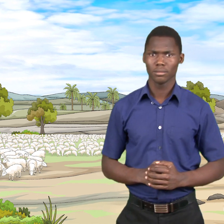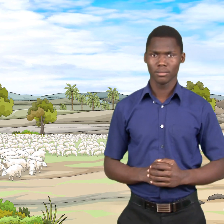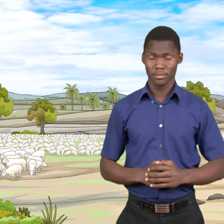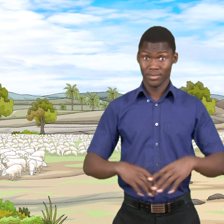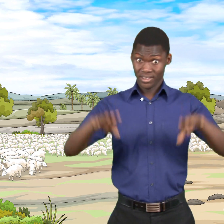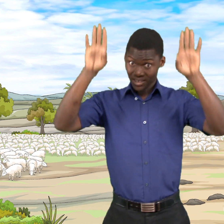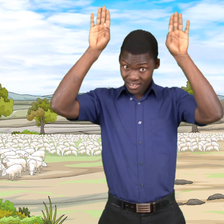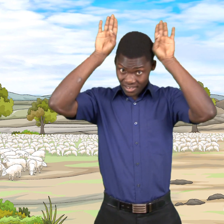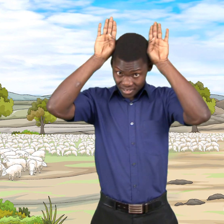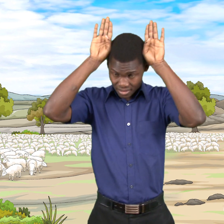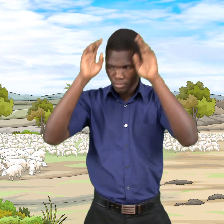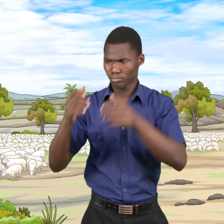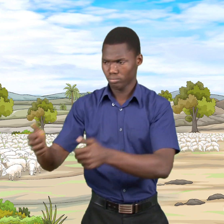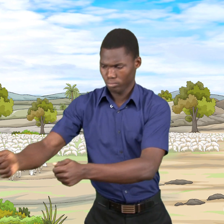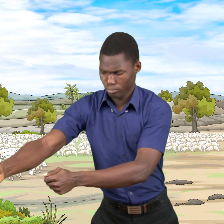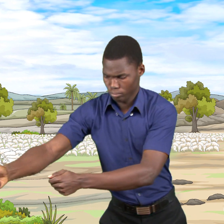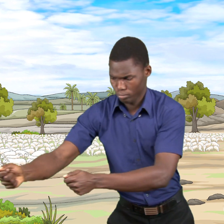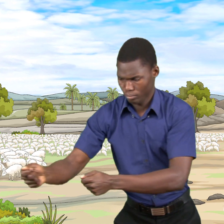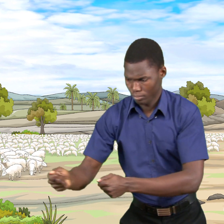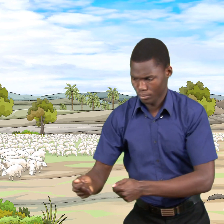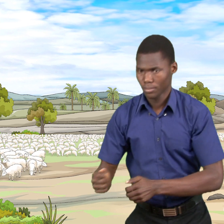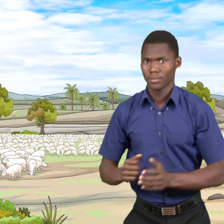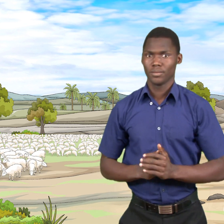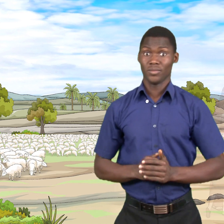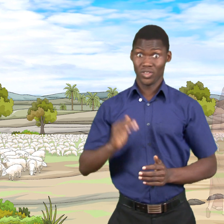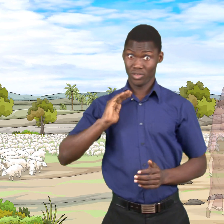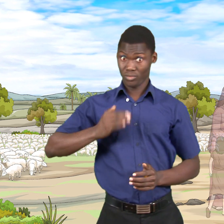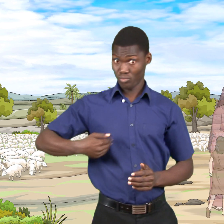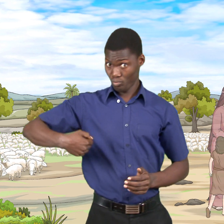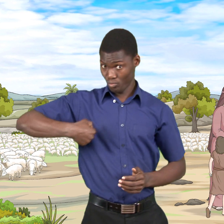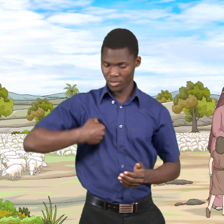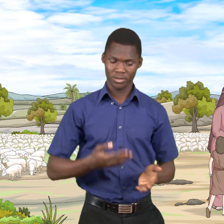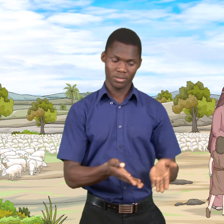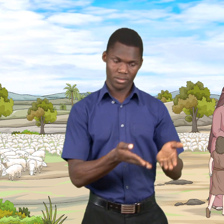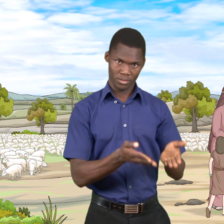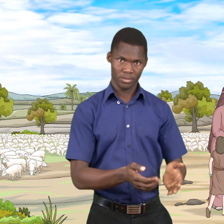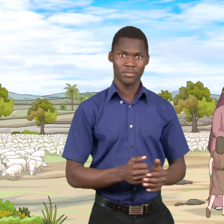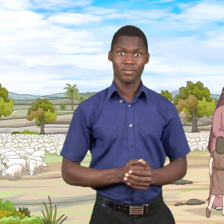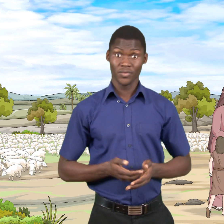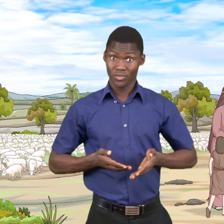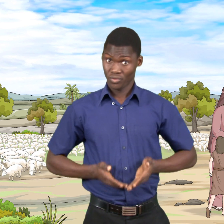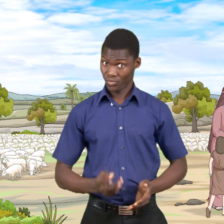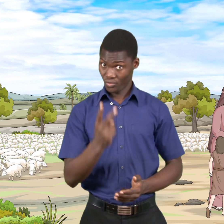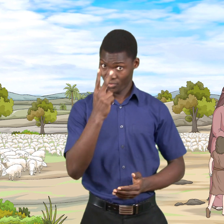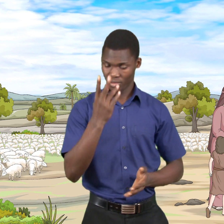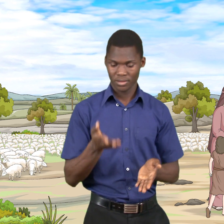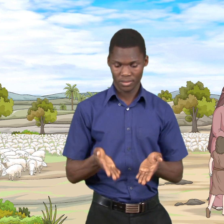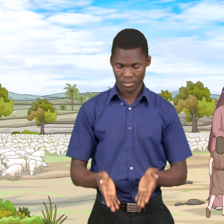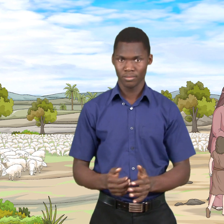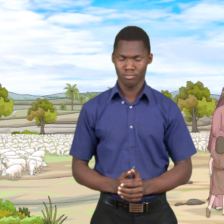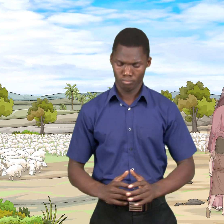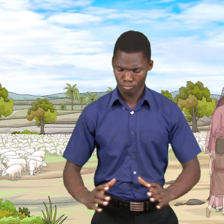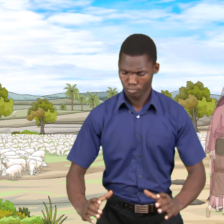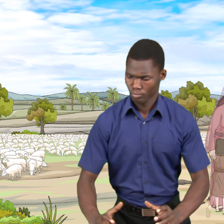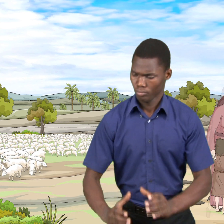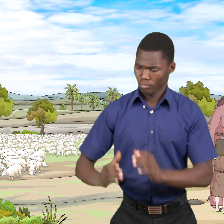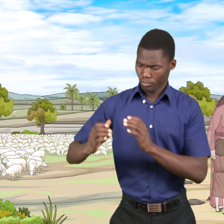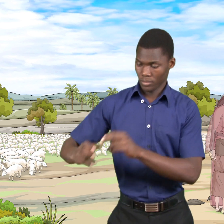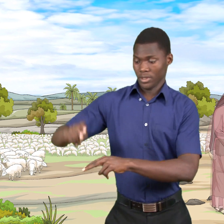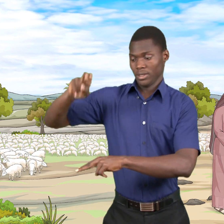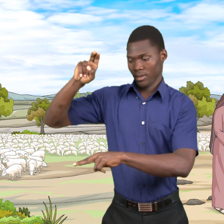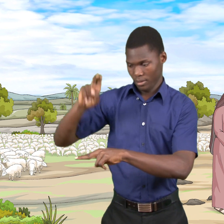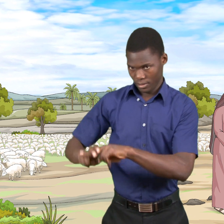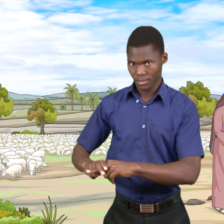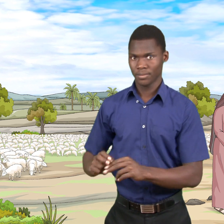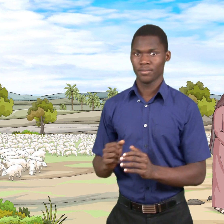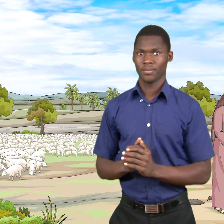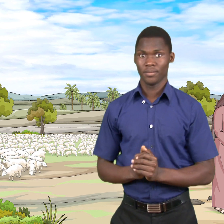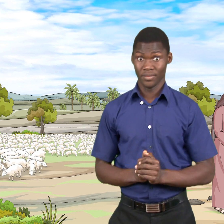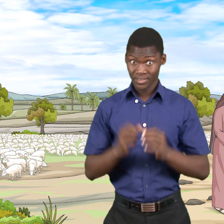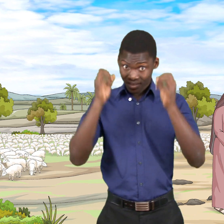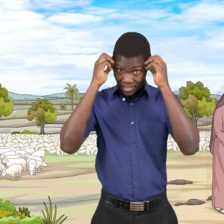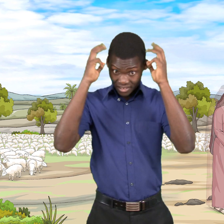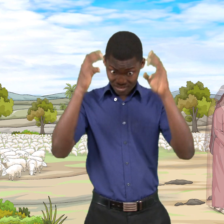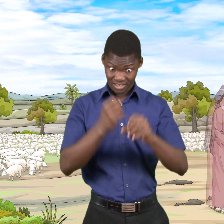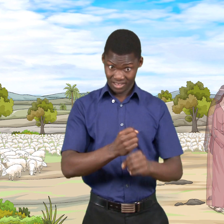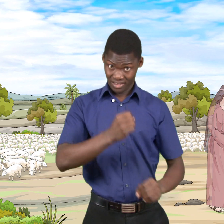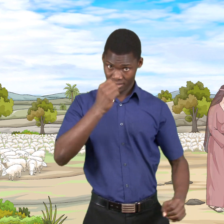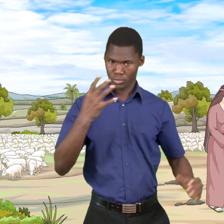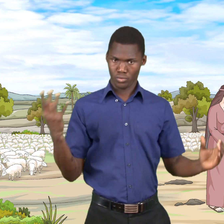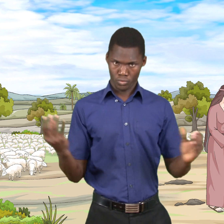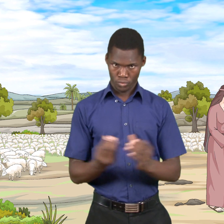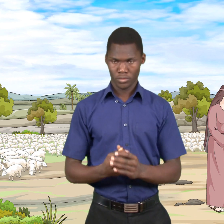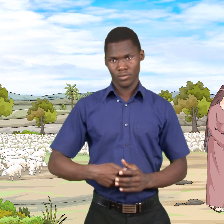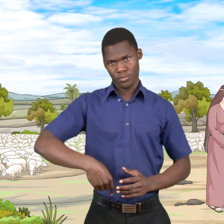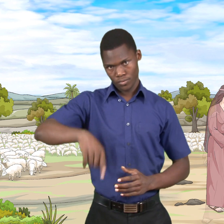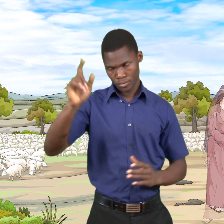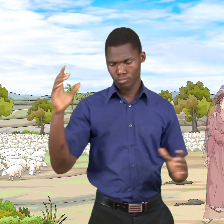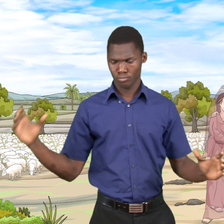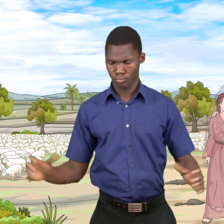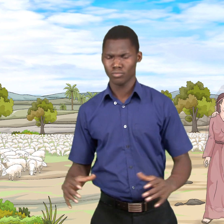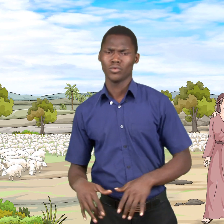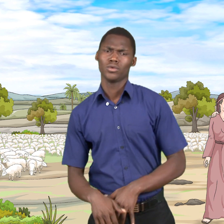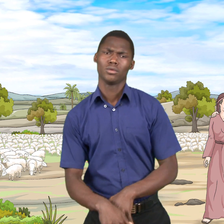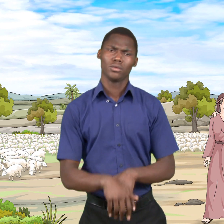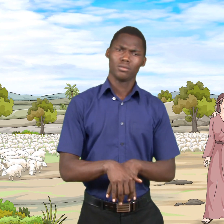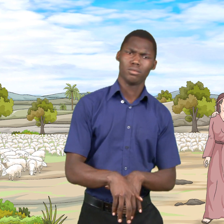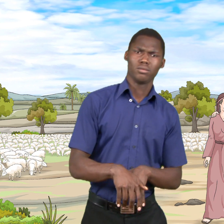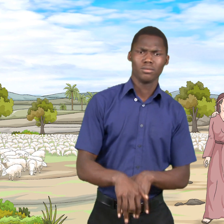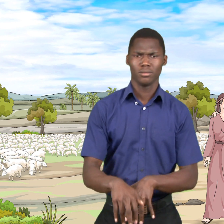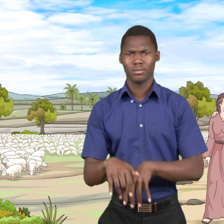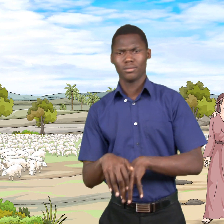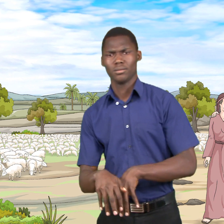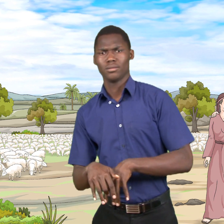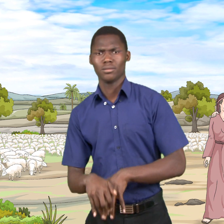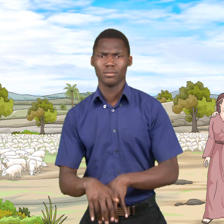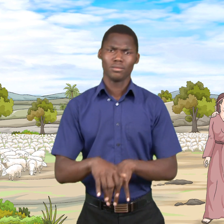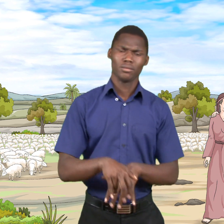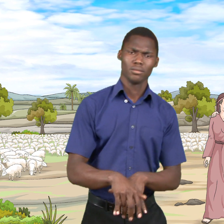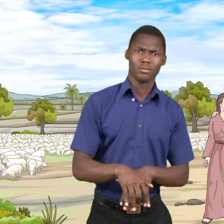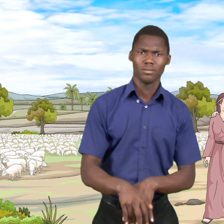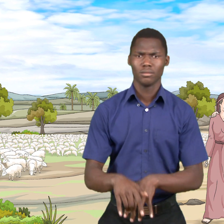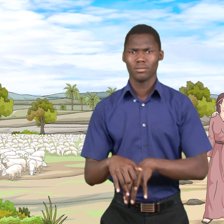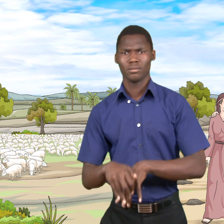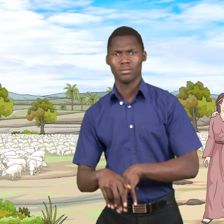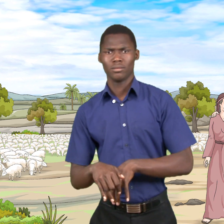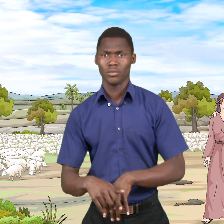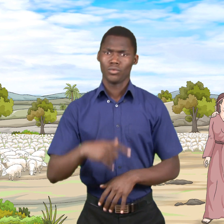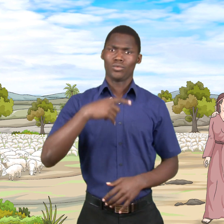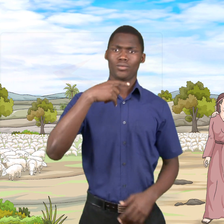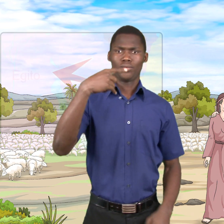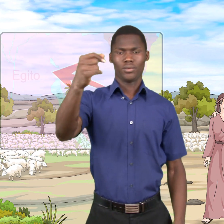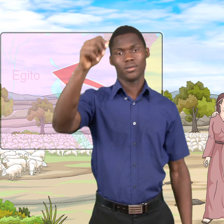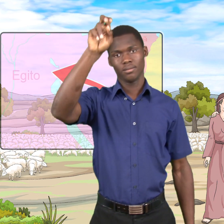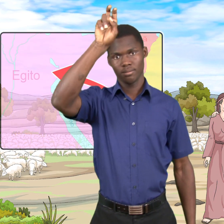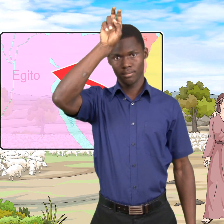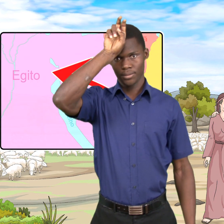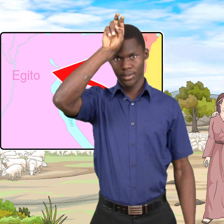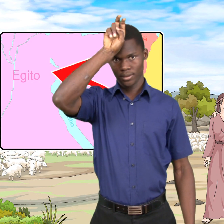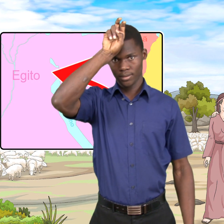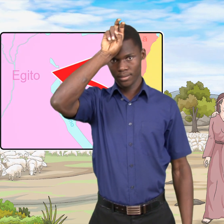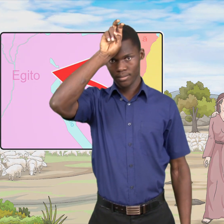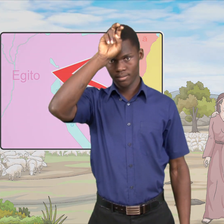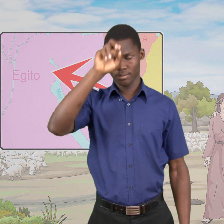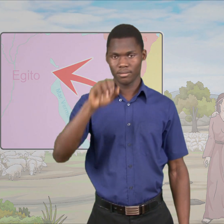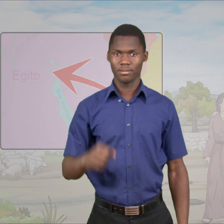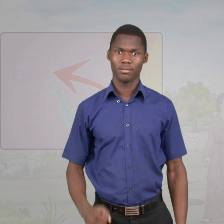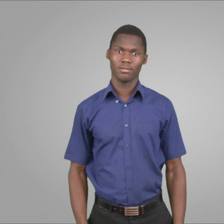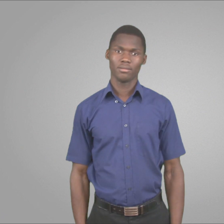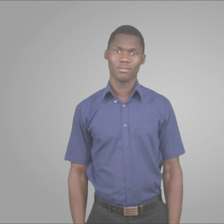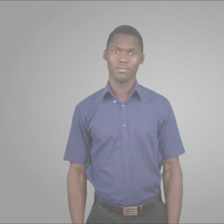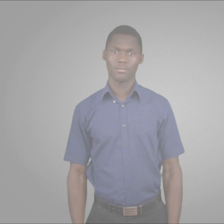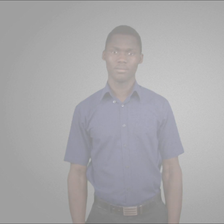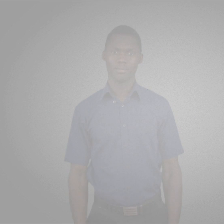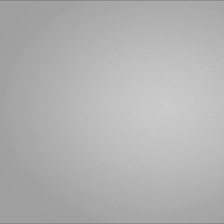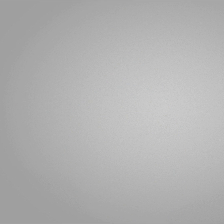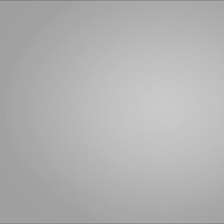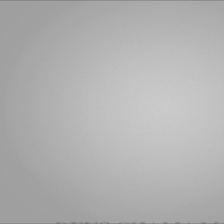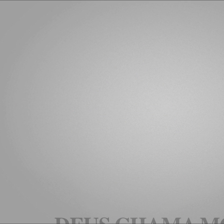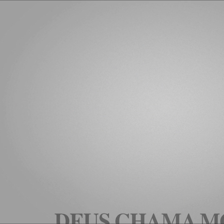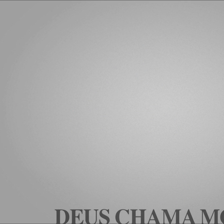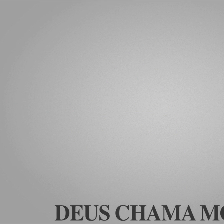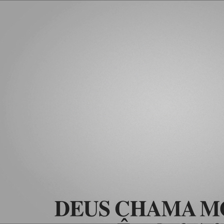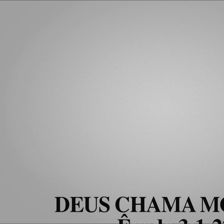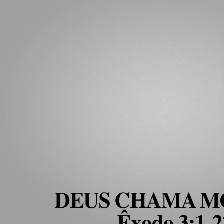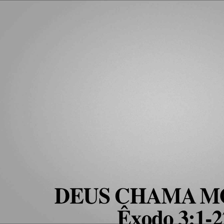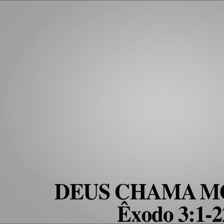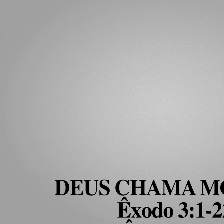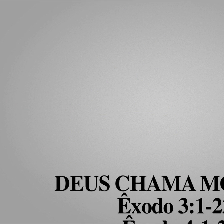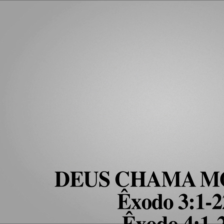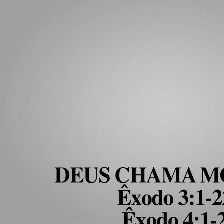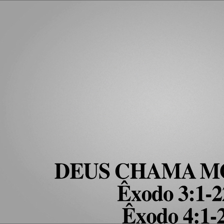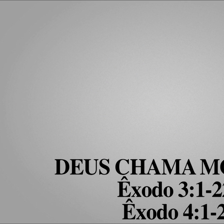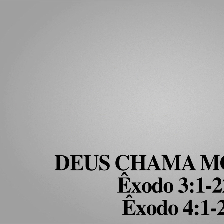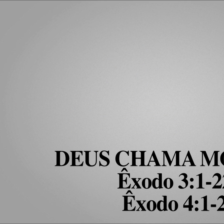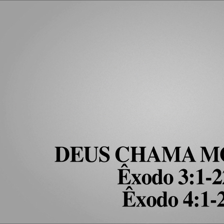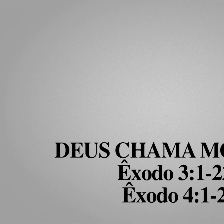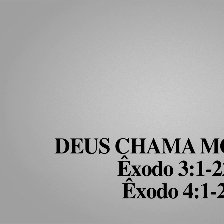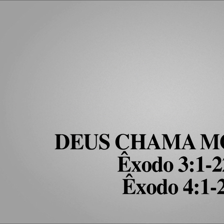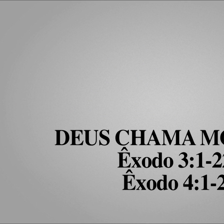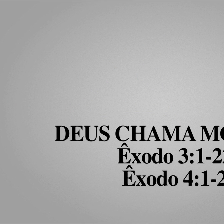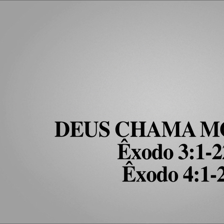So Moses took his wife and sons, put them on a donkey, and headed back to Egypt. And he took the staff of God in his hand.